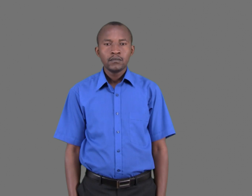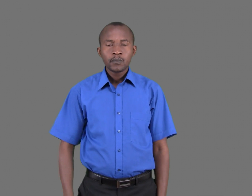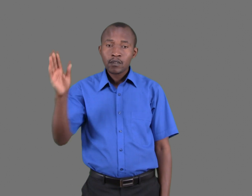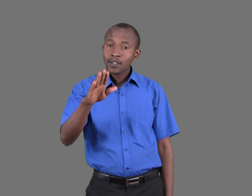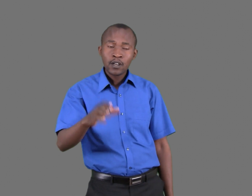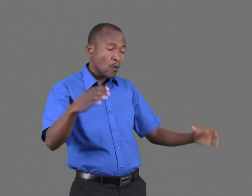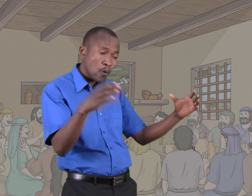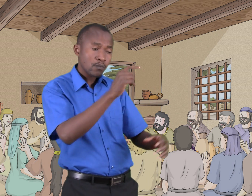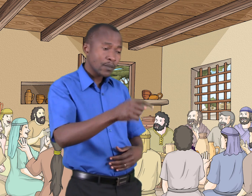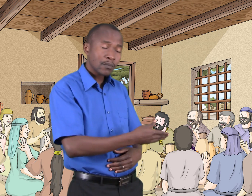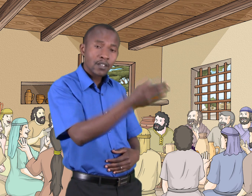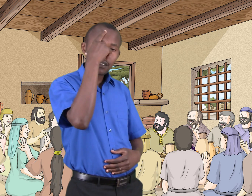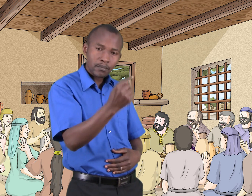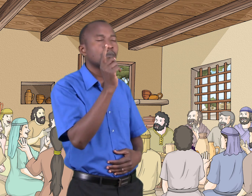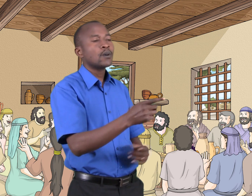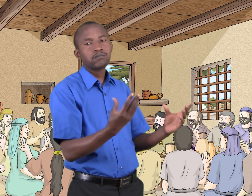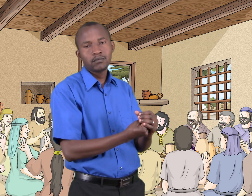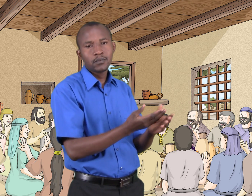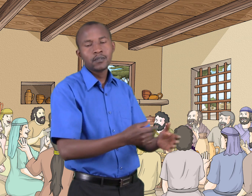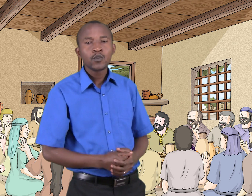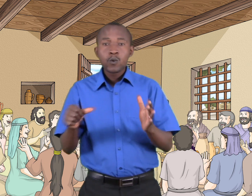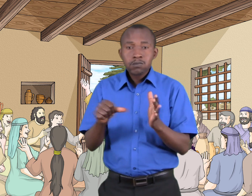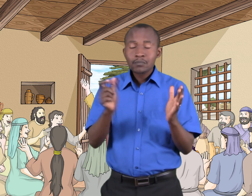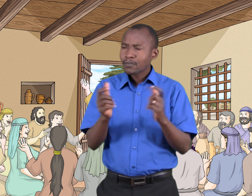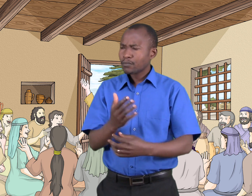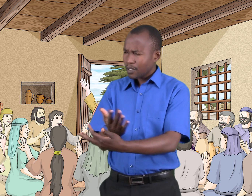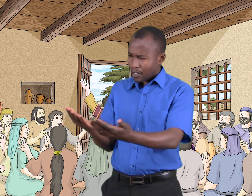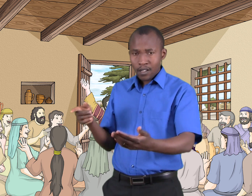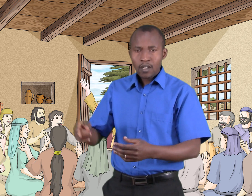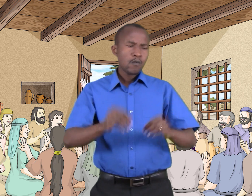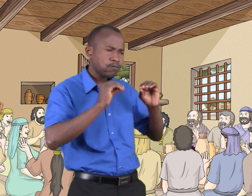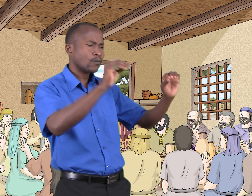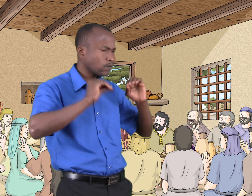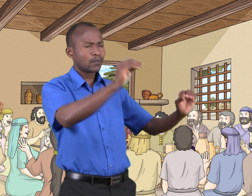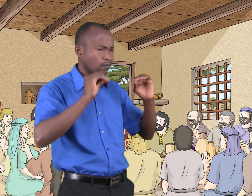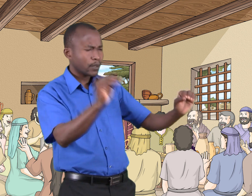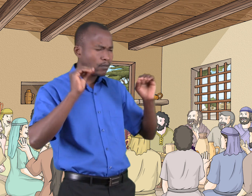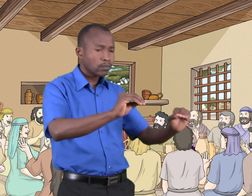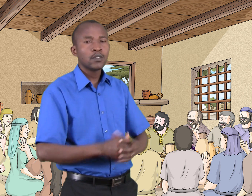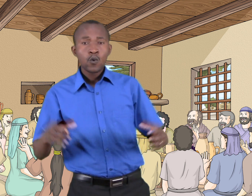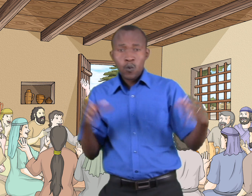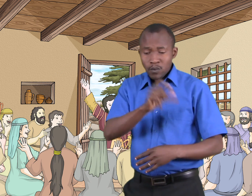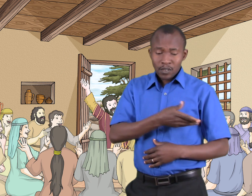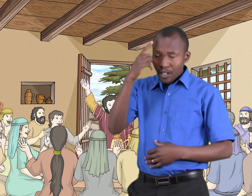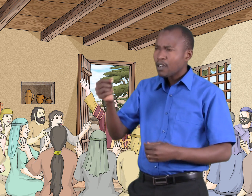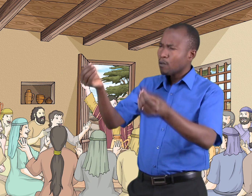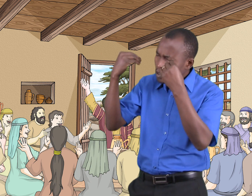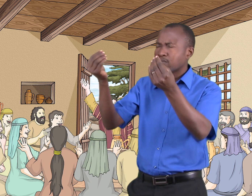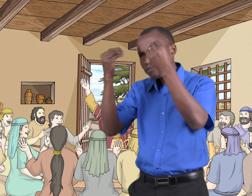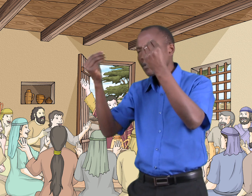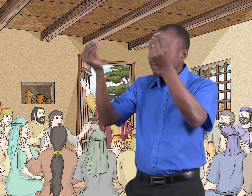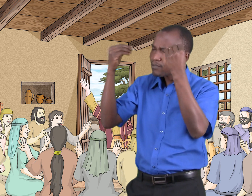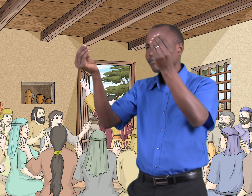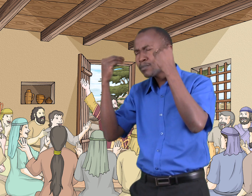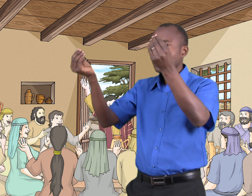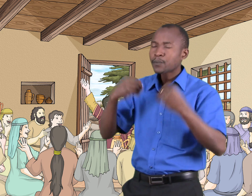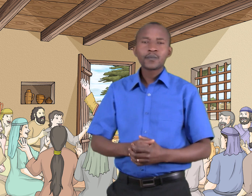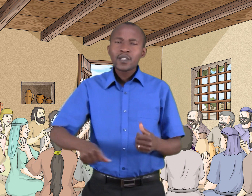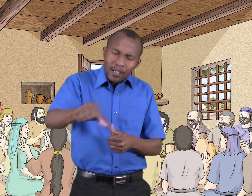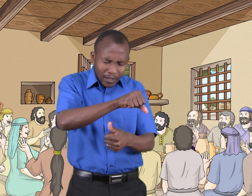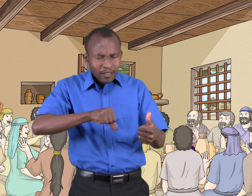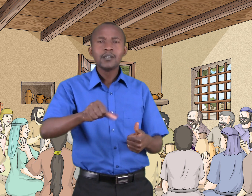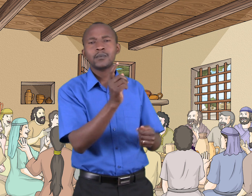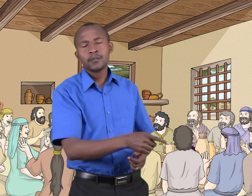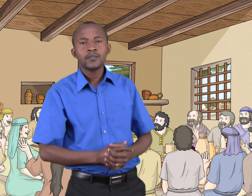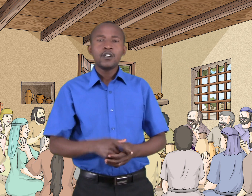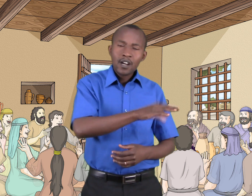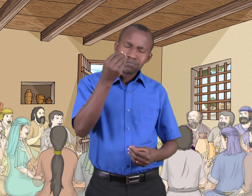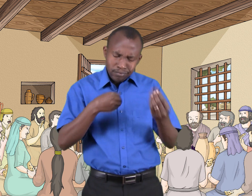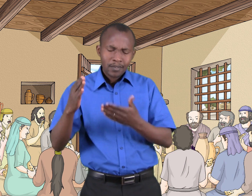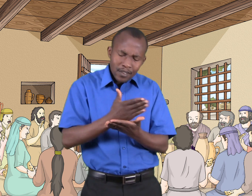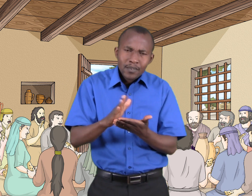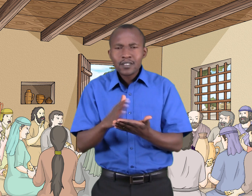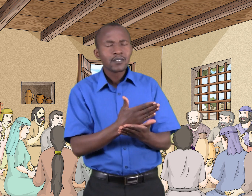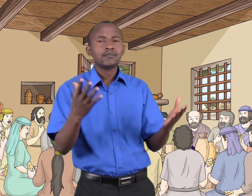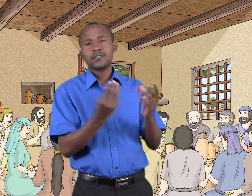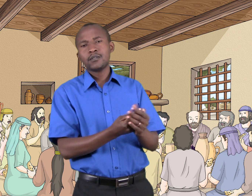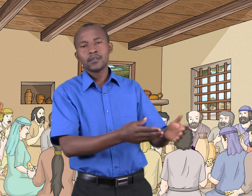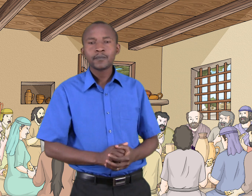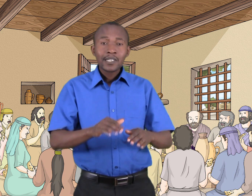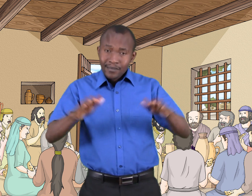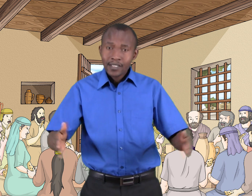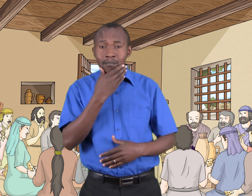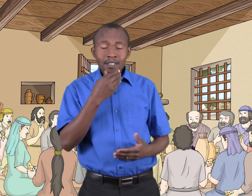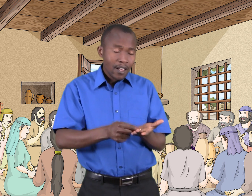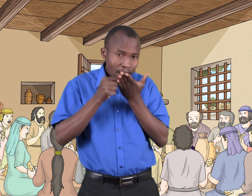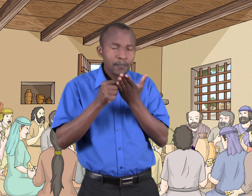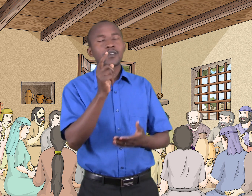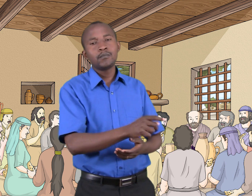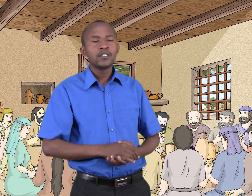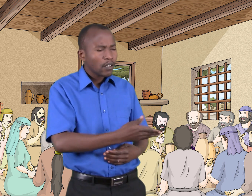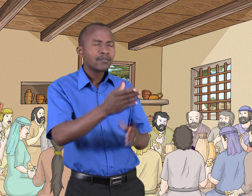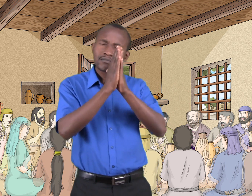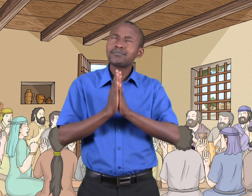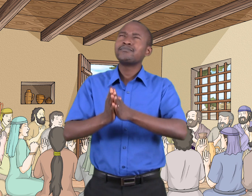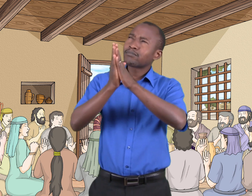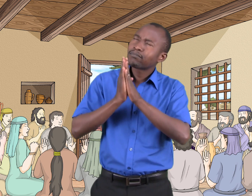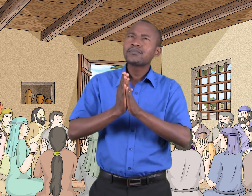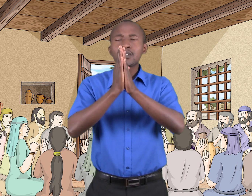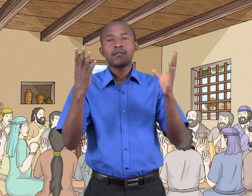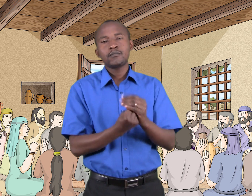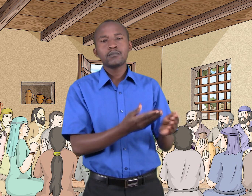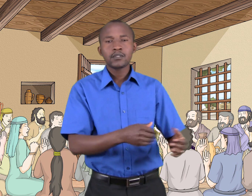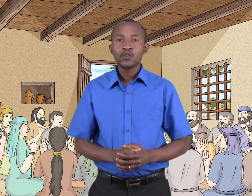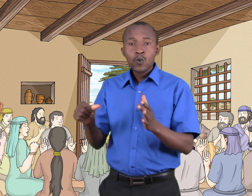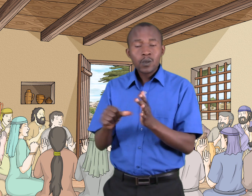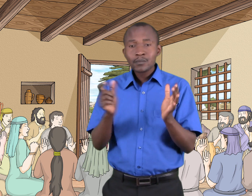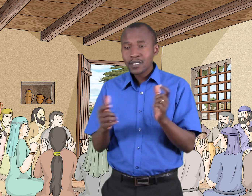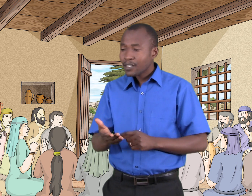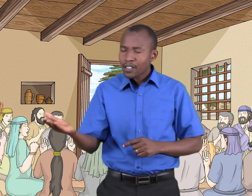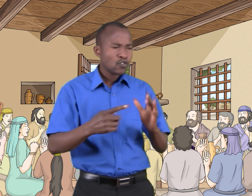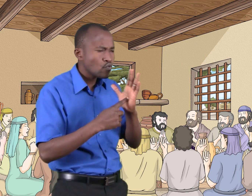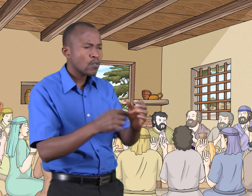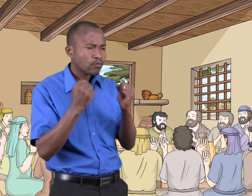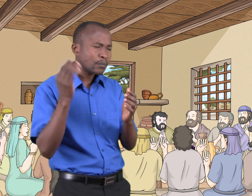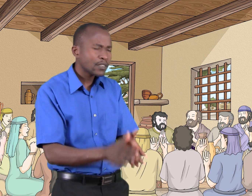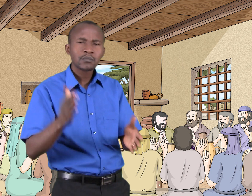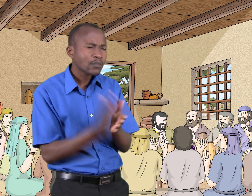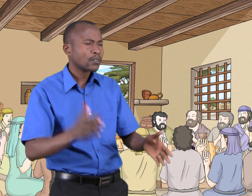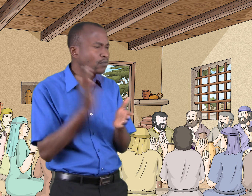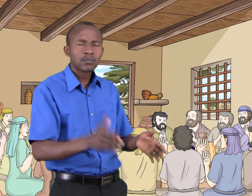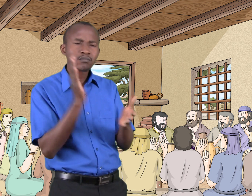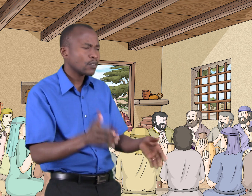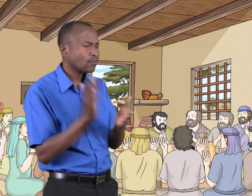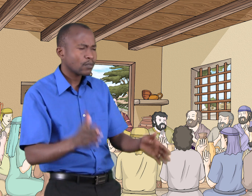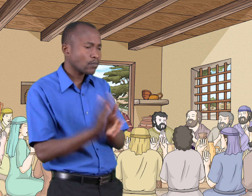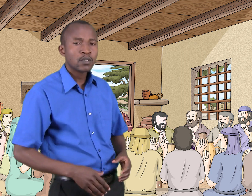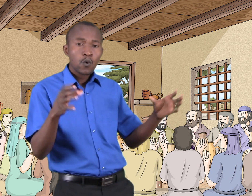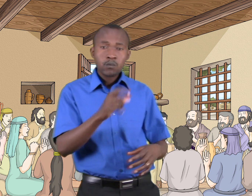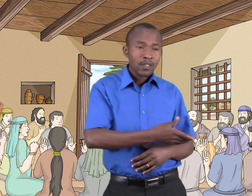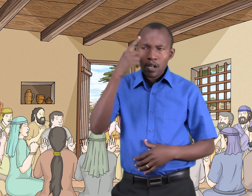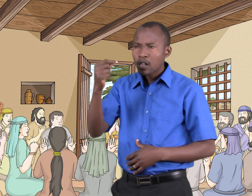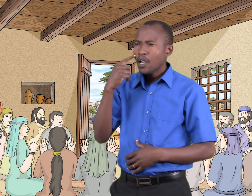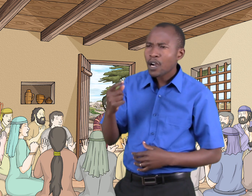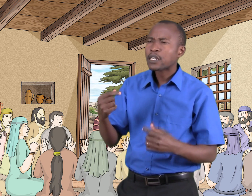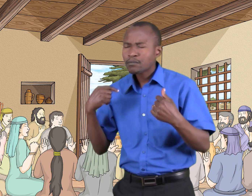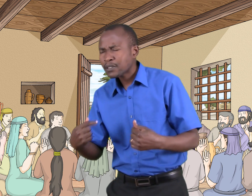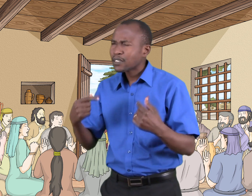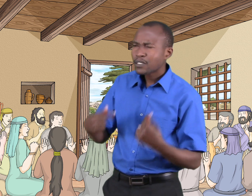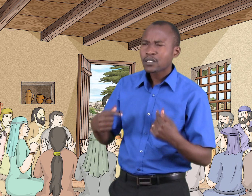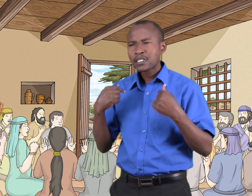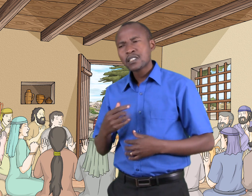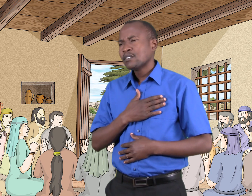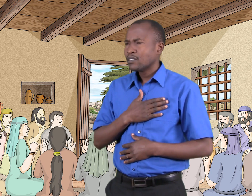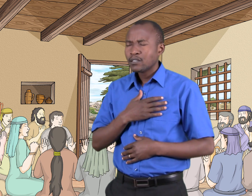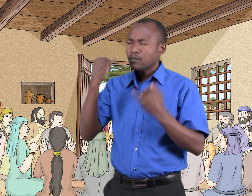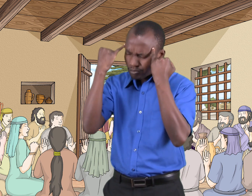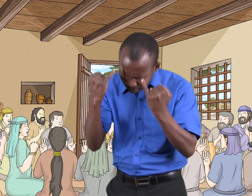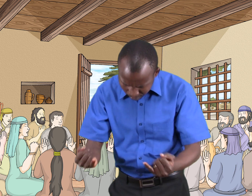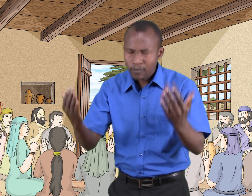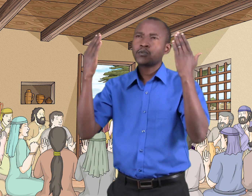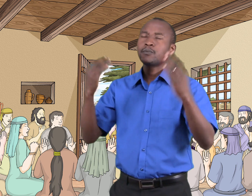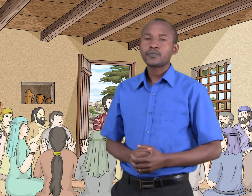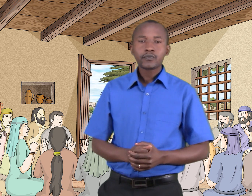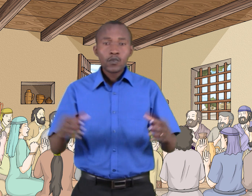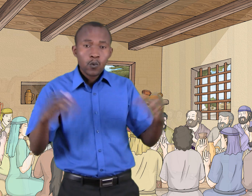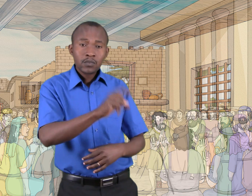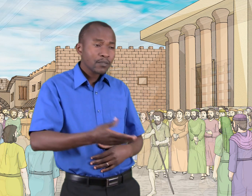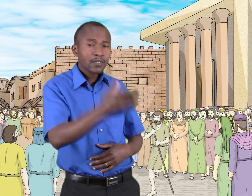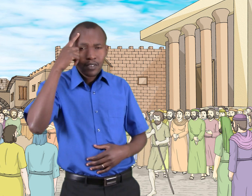They devoted themselves to the apostles’ teaching and to the fellowship, to the breaking of bread and to prayer.